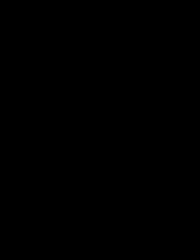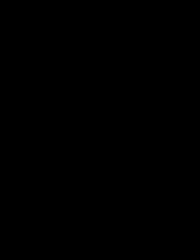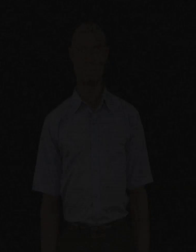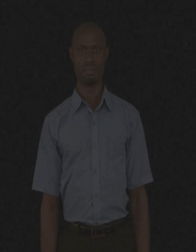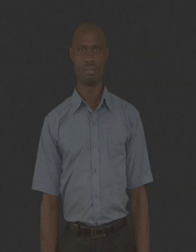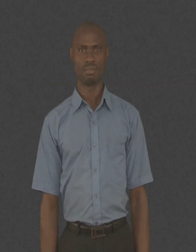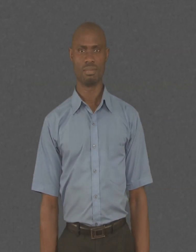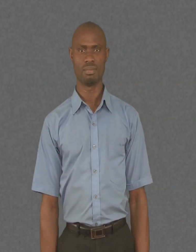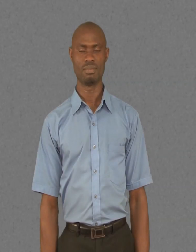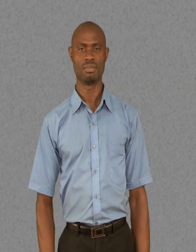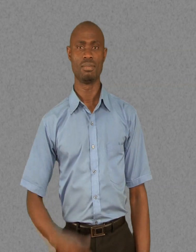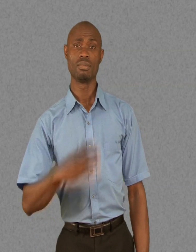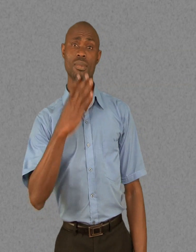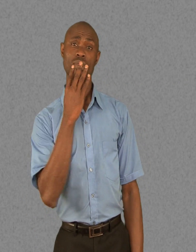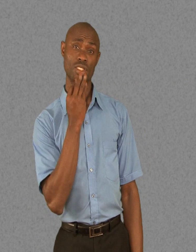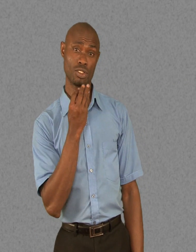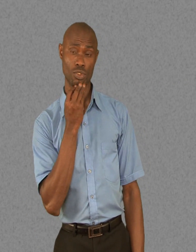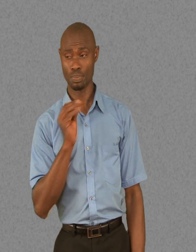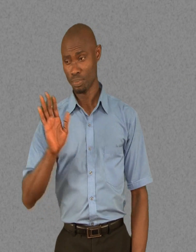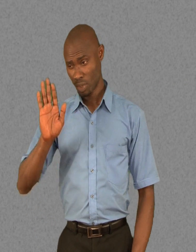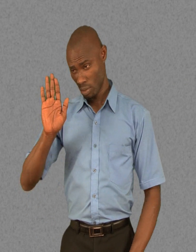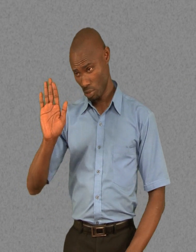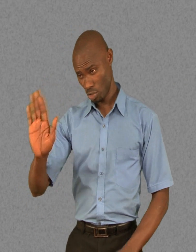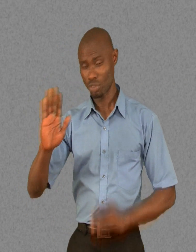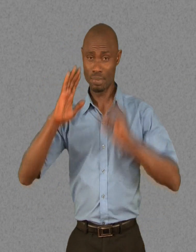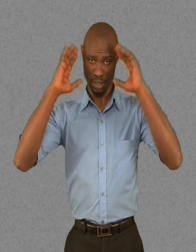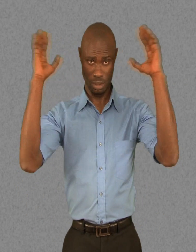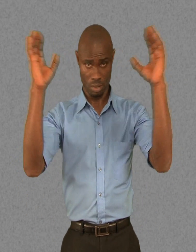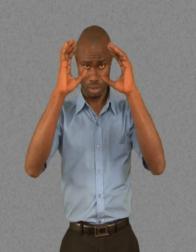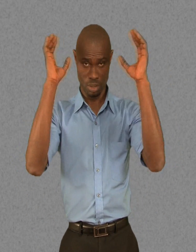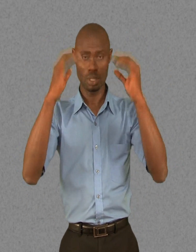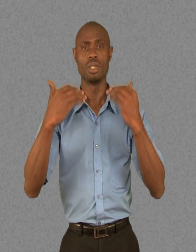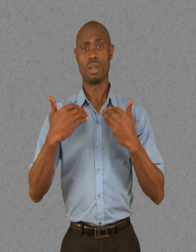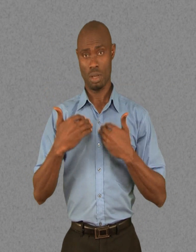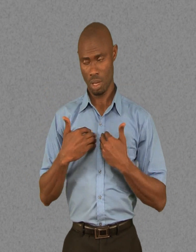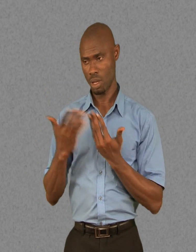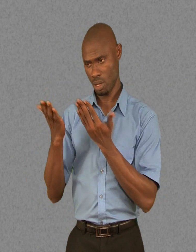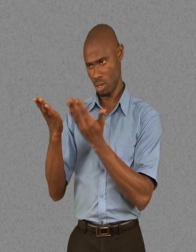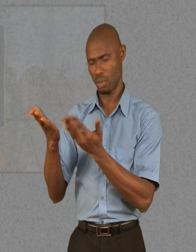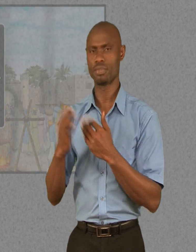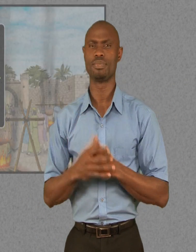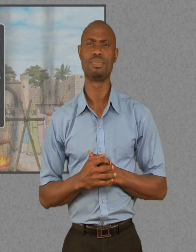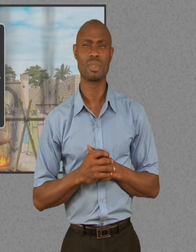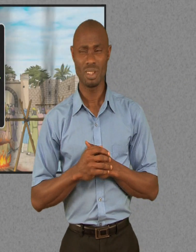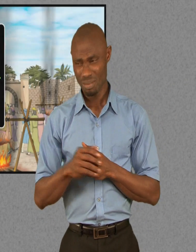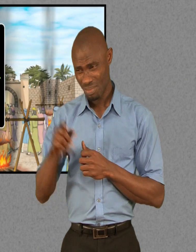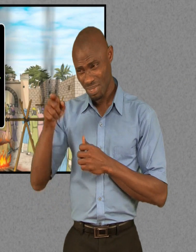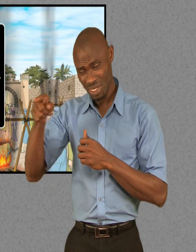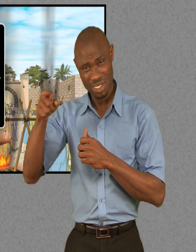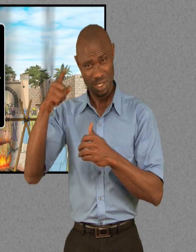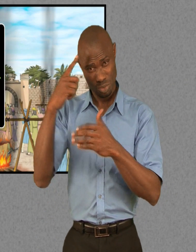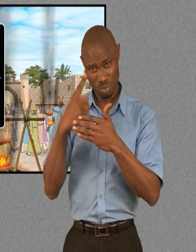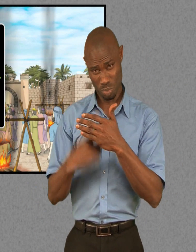And while they were eating, He said to them, “Truly I tell you, one of you will betray Me.” They were deeply grieved and began to ask Him one after another, “Surely not I, Lord?” Jesus answered, “The one who has dipped his hand into the bowl with Me will betray Me. The Son of Man will go just as it is written about Him, but woe to that man by whom He is betrayed. It would be better for him if he had not been born.” Then Judas, who would betray Him, said, “Surely not I, Rabbi?” Jesus answered, “You have said it yourself.” While they were eating, Jesus took bread, spoke a blessing and broke it, and gave it to the disciples, saying, “Take and eat; this is My body.” Then He took the cup, gave thanks, and gave it to them, saying, “Drink from it, all of you. This is My blood of the covenant, which is poured out for many for the forgiveness of sins. I tell you, I will not drink of this fruit of the vine from now on until that day when I drink it anew with you in My Father’s kingdom.” And when they had sung a hymn, they went out to the Mount of Olives. Then Jesus said to them, “This very night you will all fall away on account of Me. For it is written: ‘I will strike the Shepherd, and the sheep of the flock will be scattered.’ But after I have risen, I will go ahead of you into Galilee.” Peter said to Him, “Even if all fall away on account of You, I never will.” “Truly I tell you,” Jesus declared, “this very night, before the rooster crows, you will deny Me three times.” Peter replied, “Even if I have to die with You, I will never deny You.” And all the other disciples said the same thing. At that time Jesus went with His disciples to a place called Gethsemane, and He told them, “Sit here while I go over there and pray.”